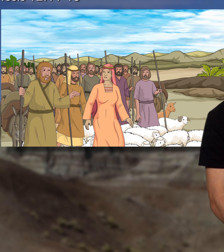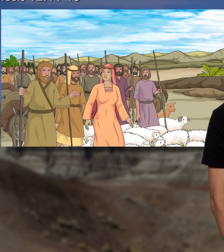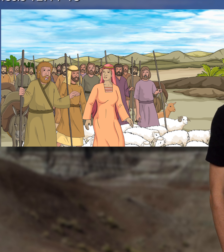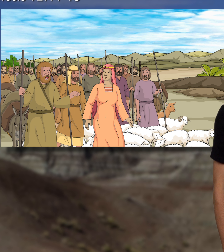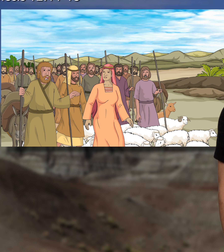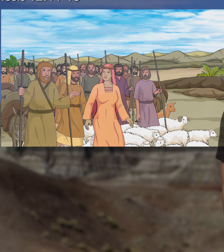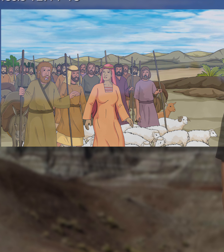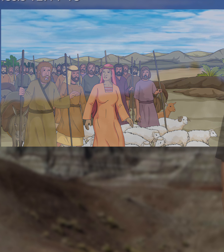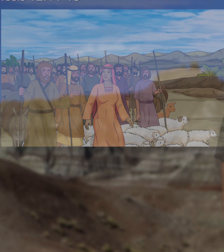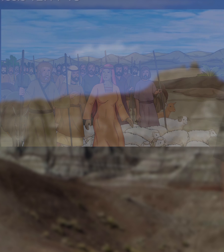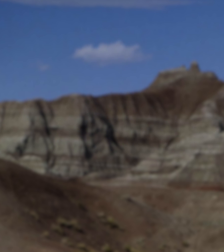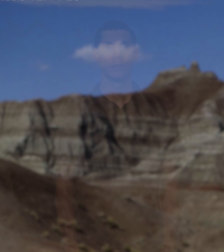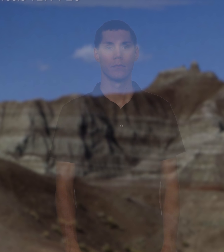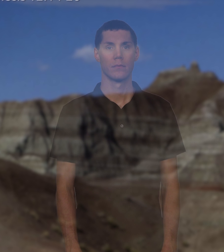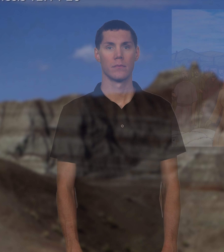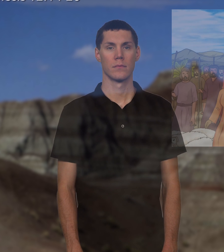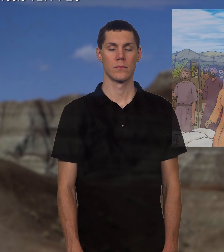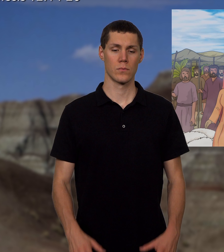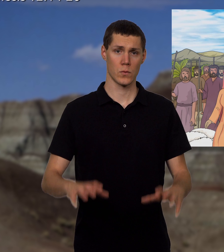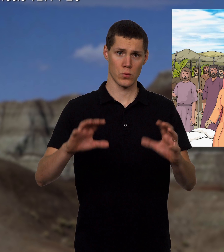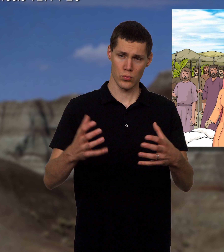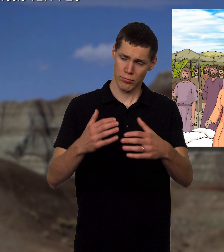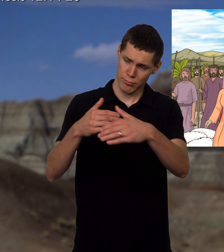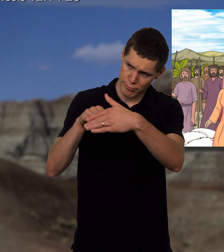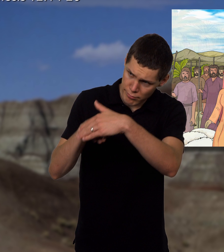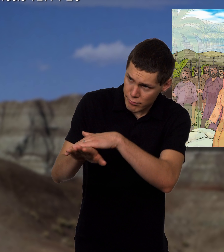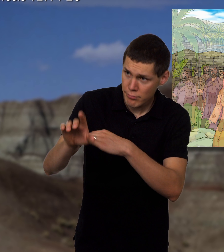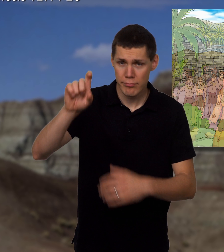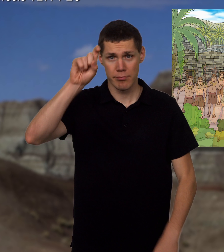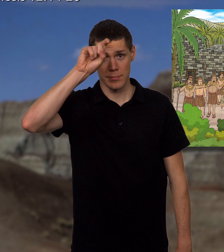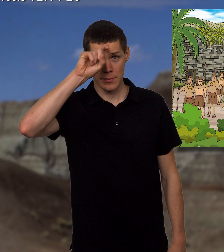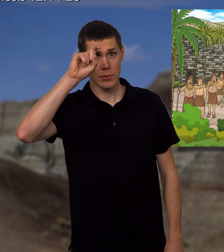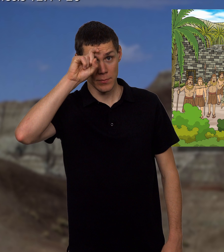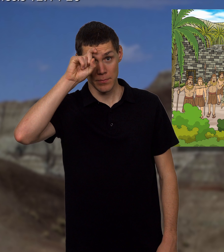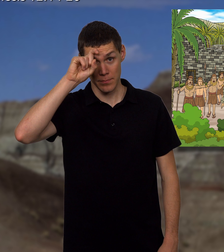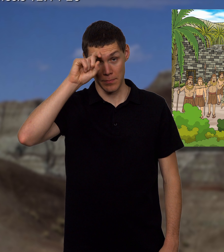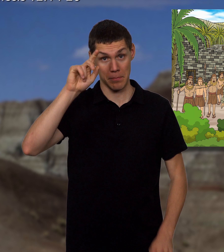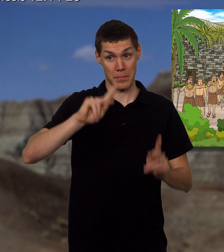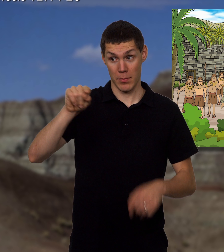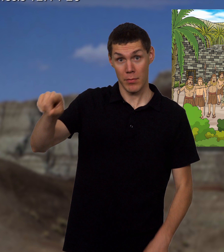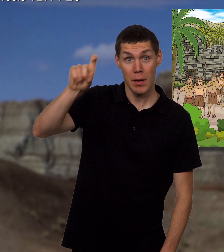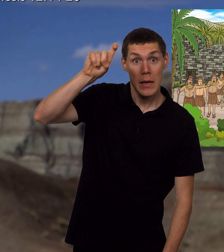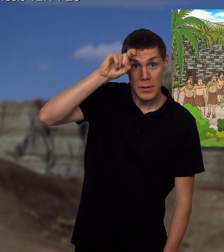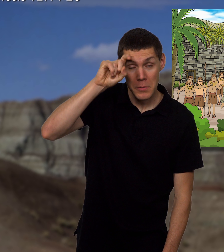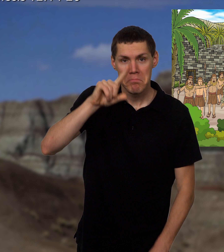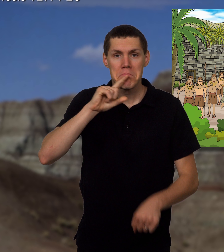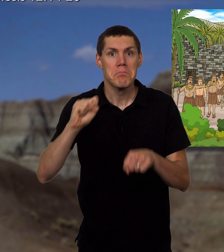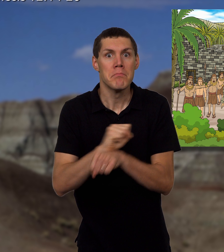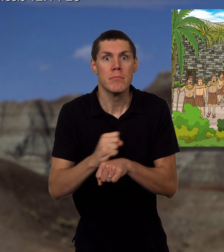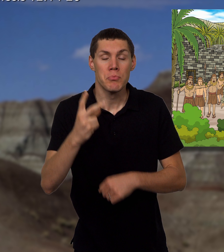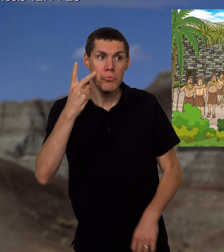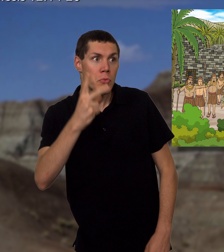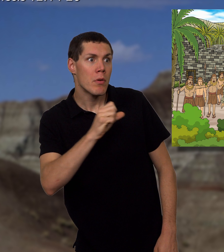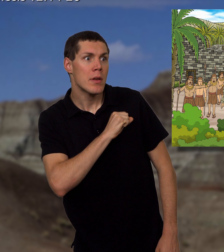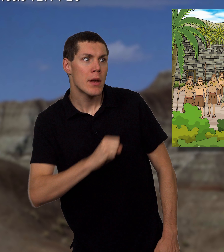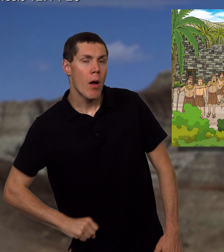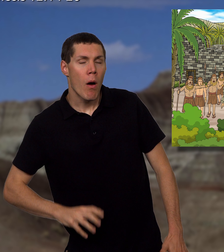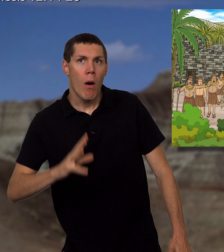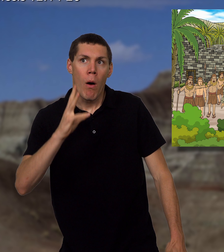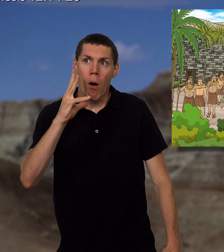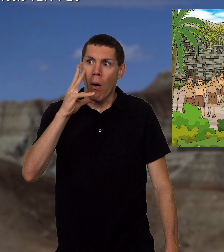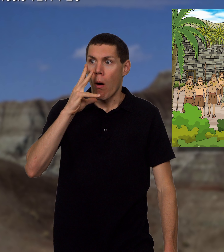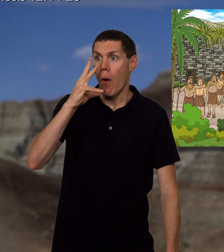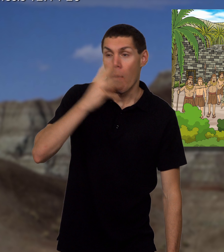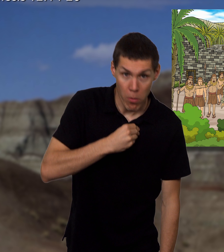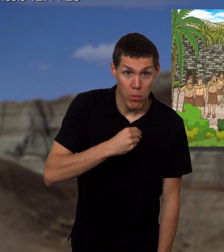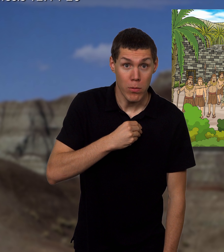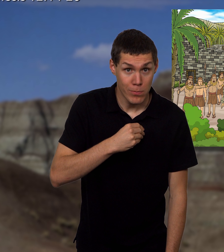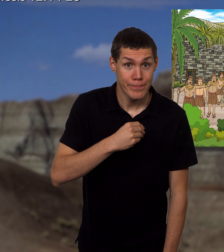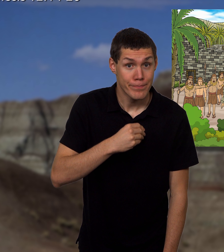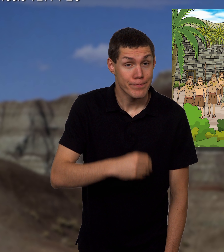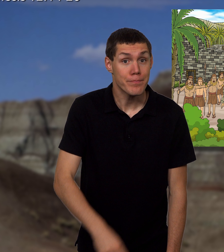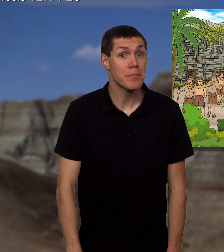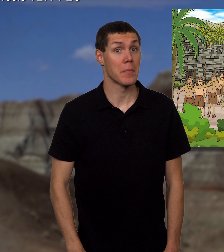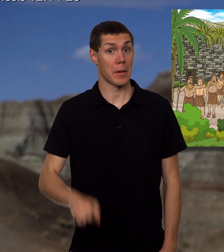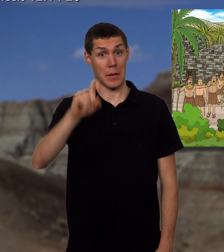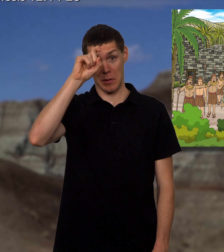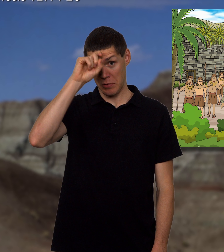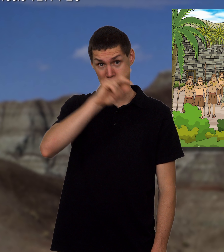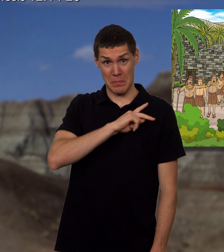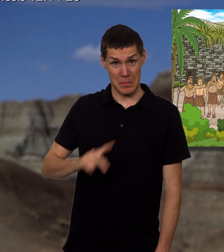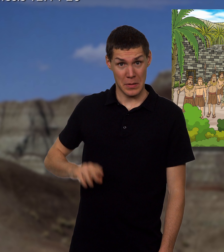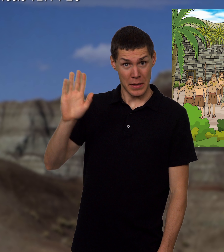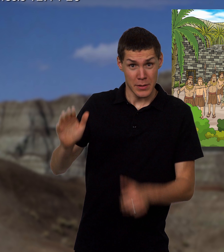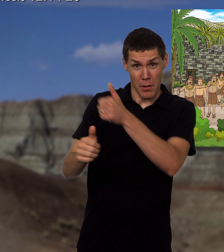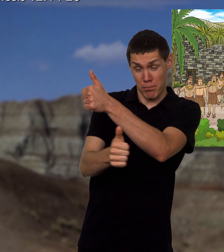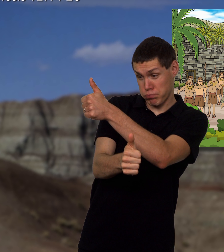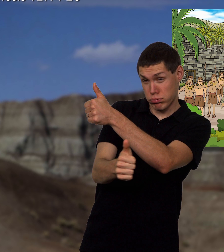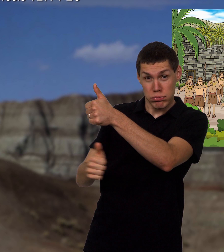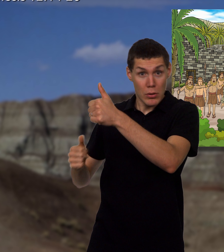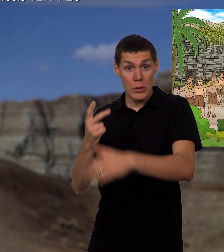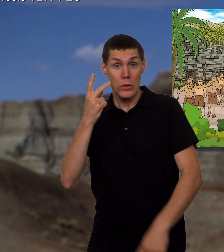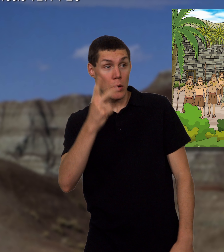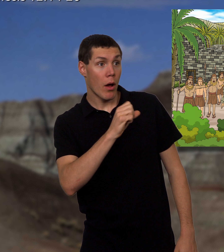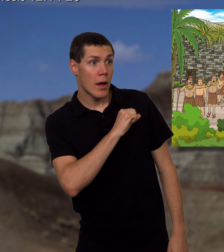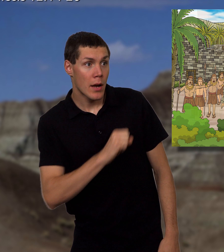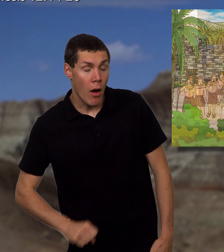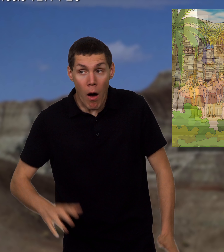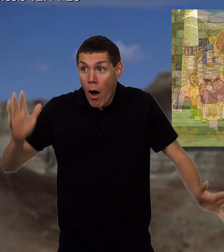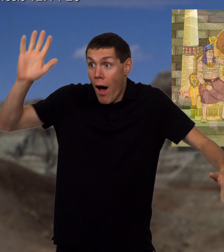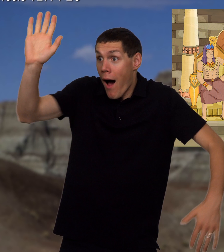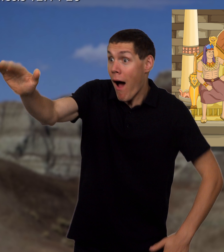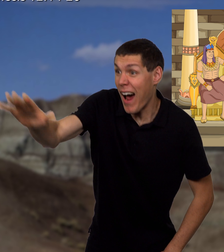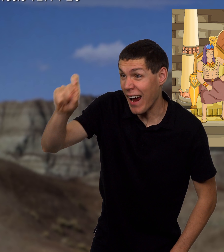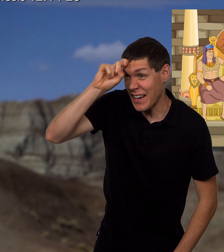So when Abram entered Egypt, the Egyptians saw that the woman was very beautiful.